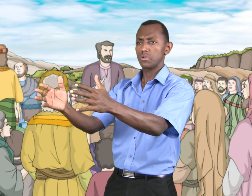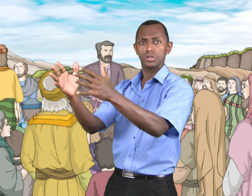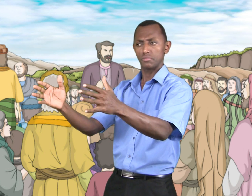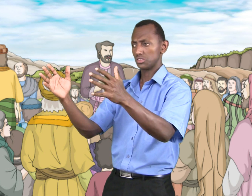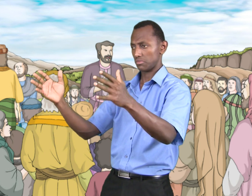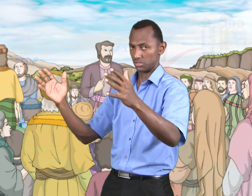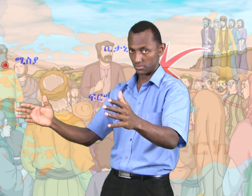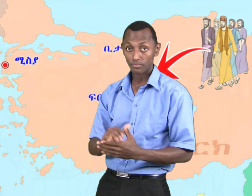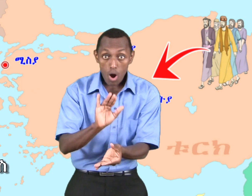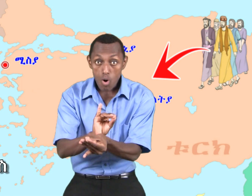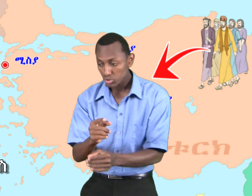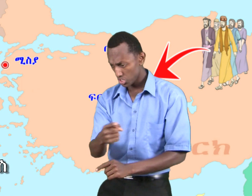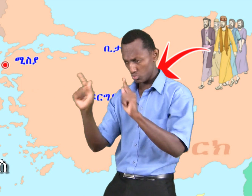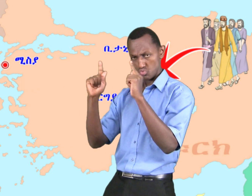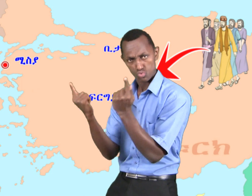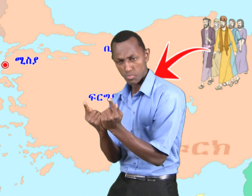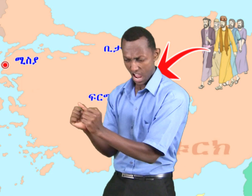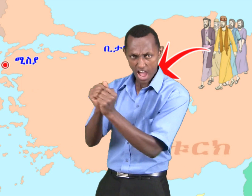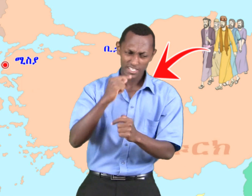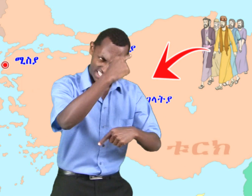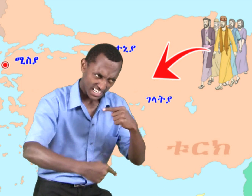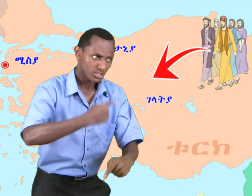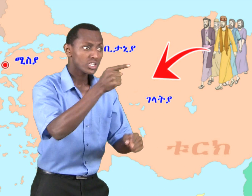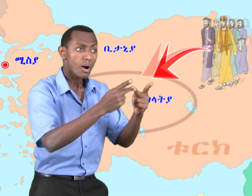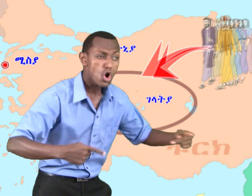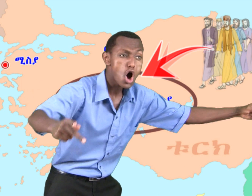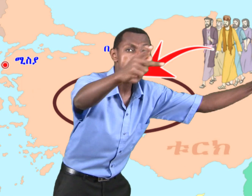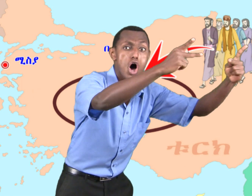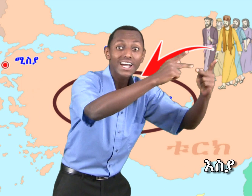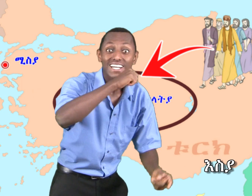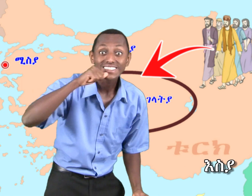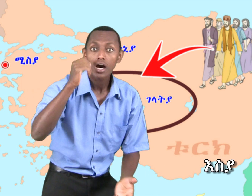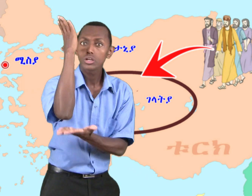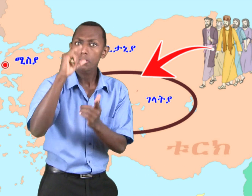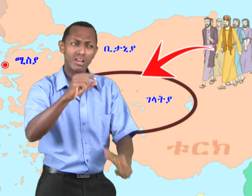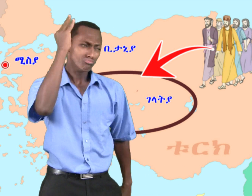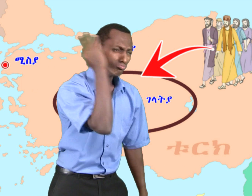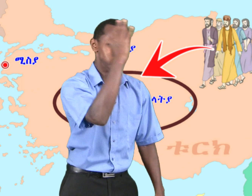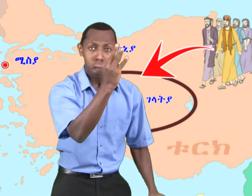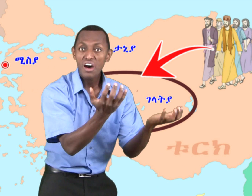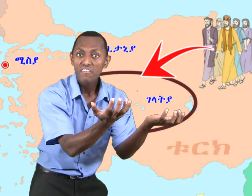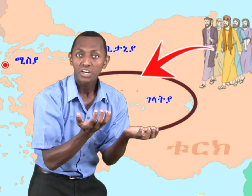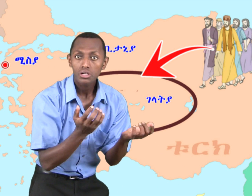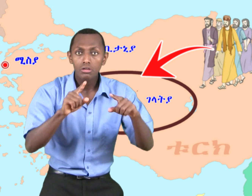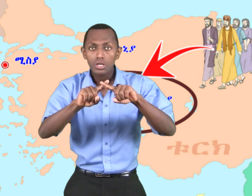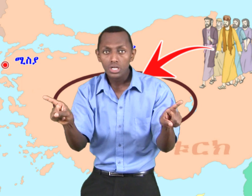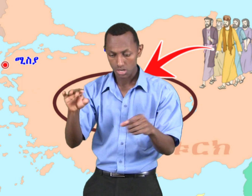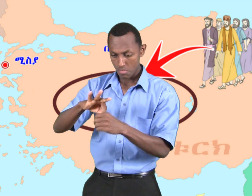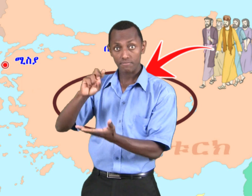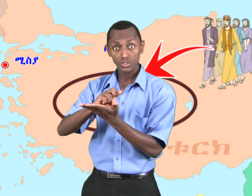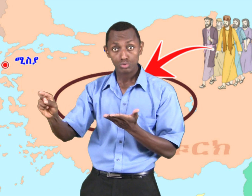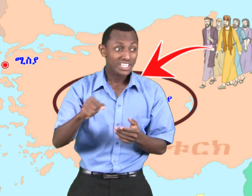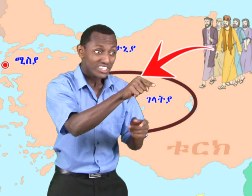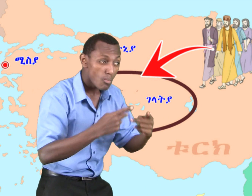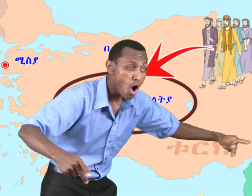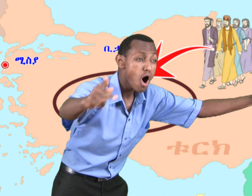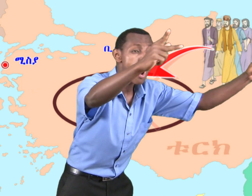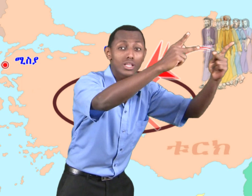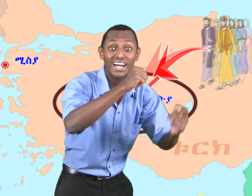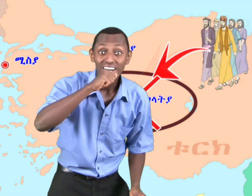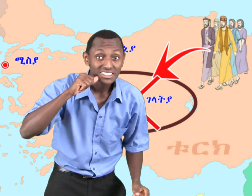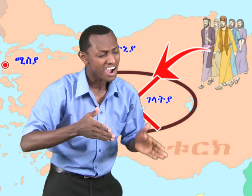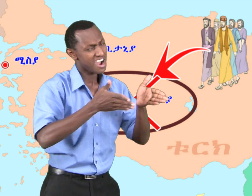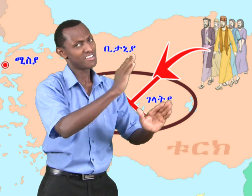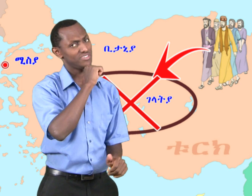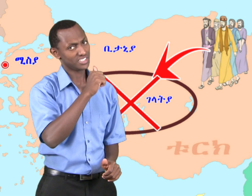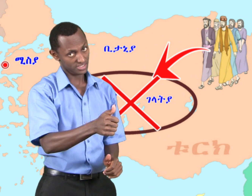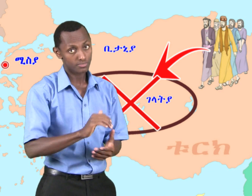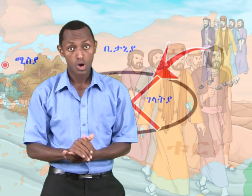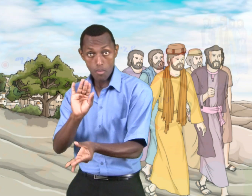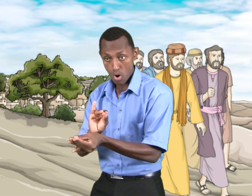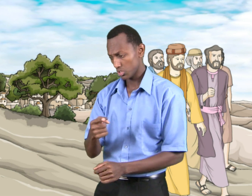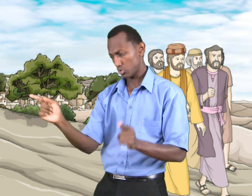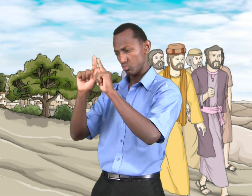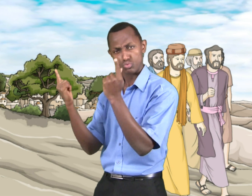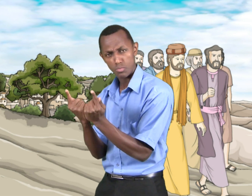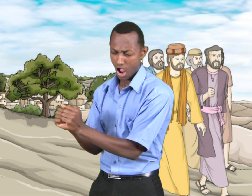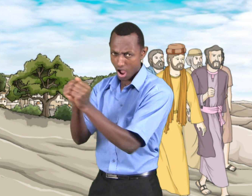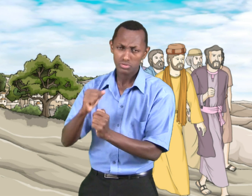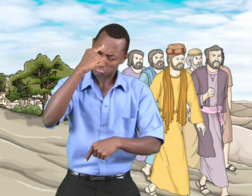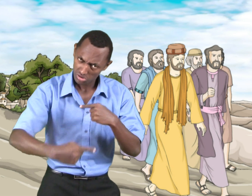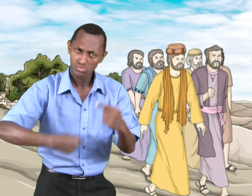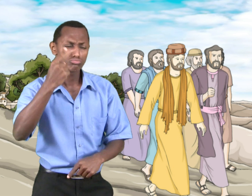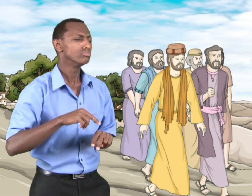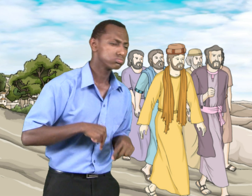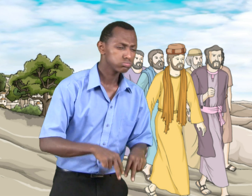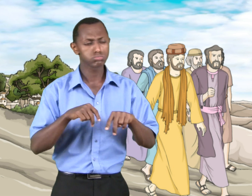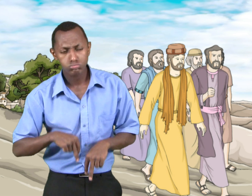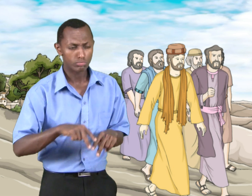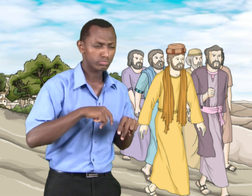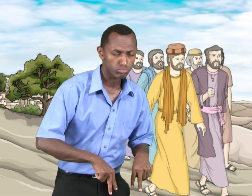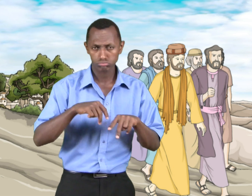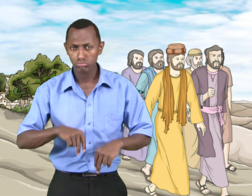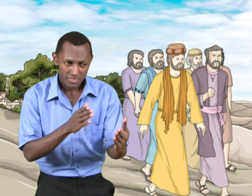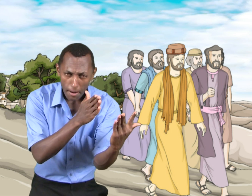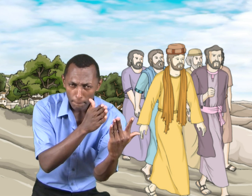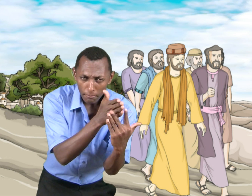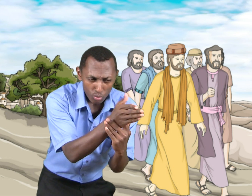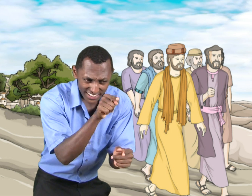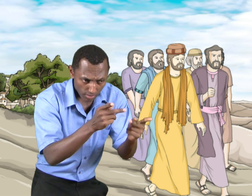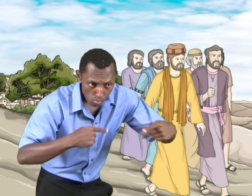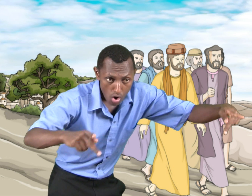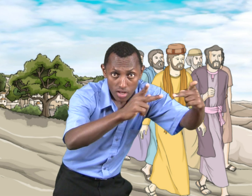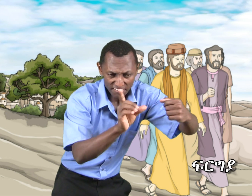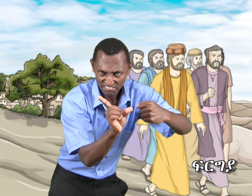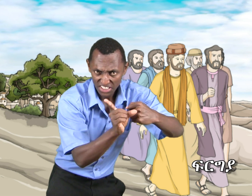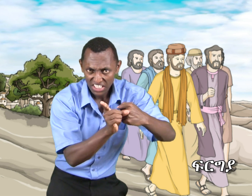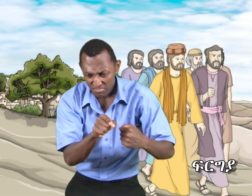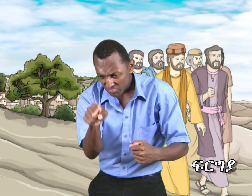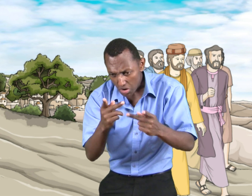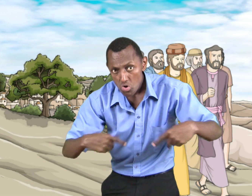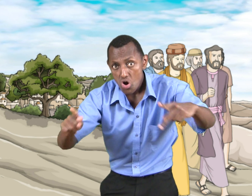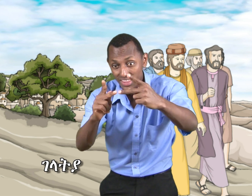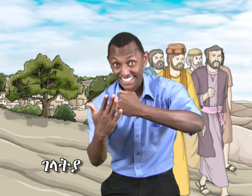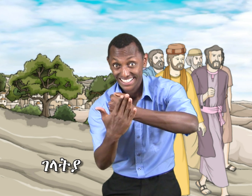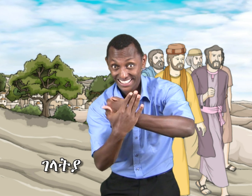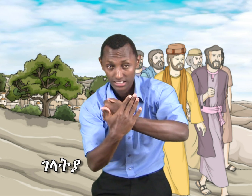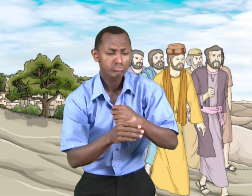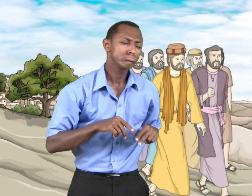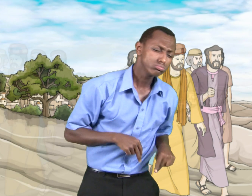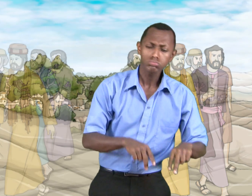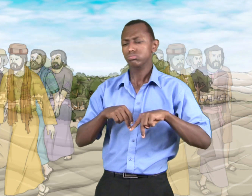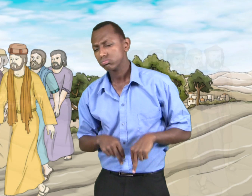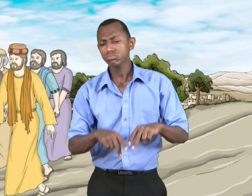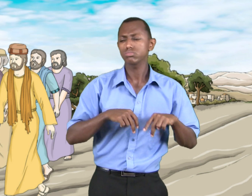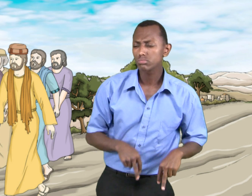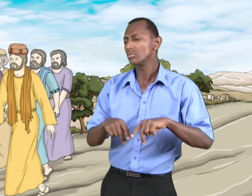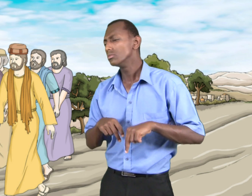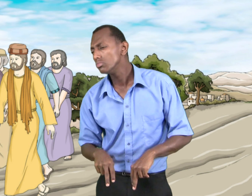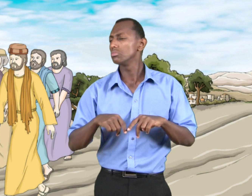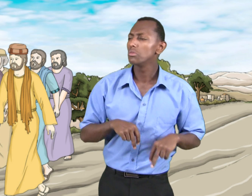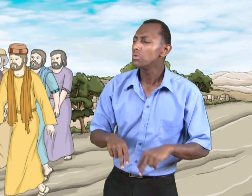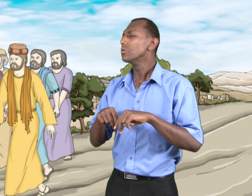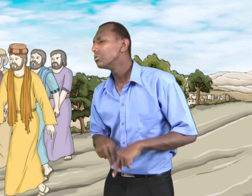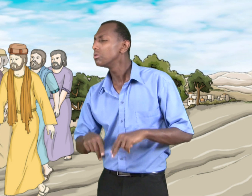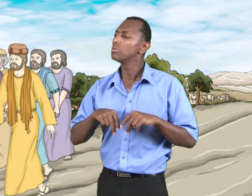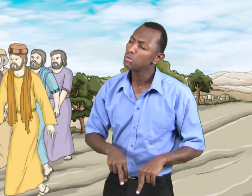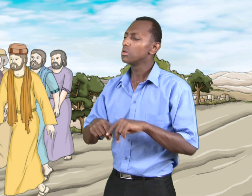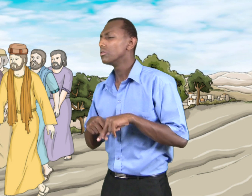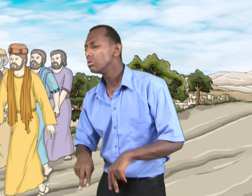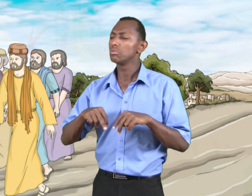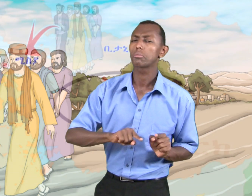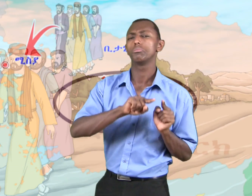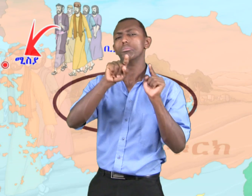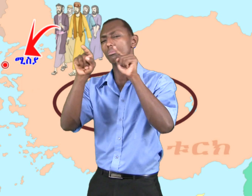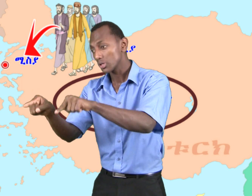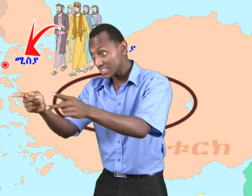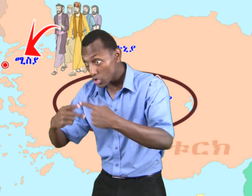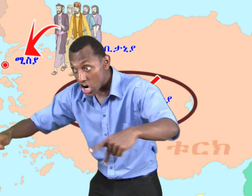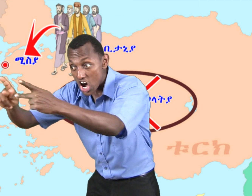After the Holy Spirit had prevented them from speaking the word in the province of Asia, they traveled through the region of Phrygia and Galatia.